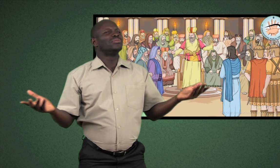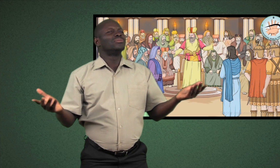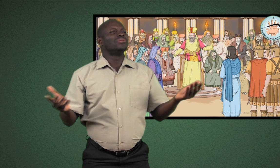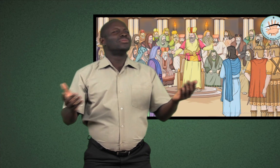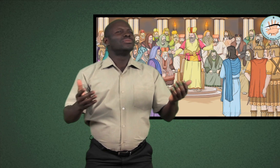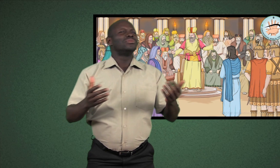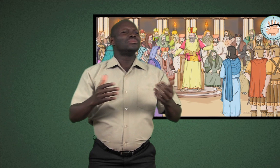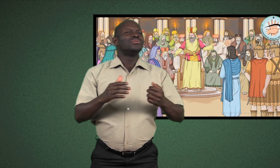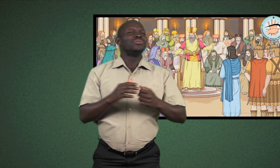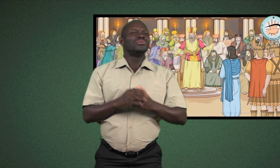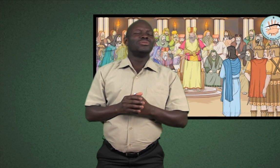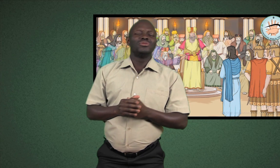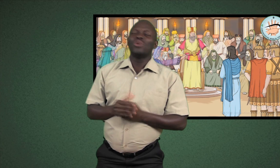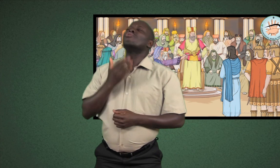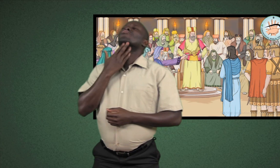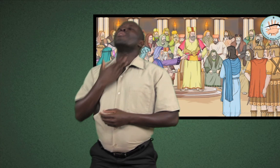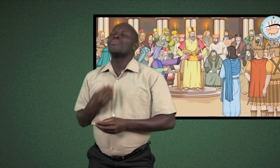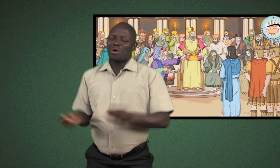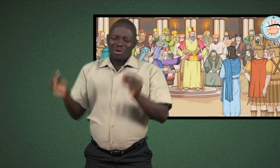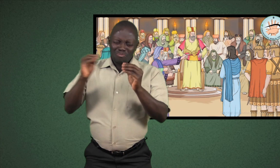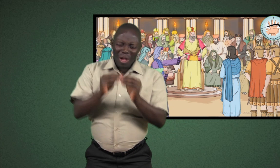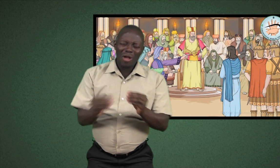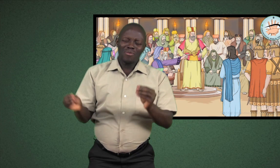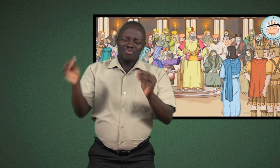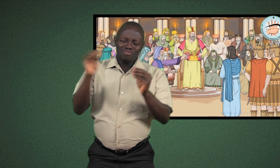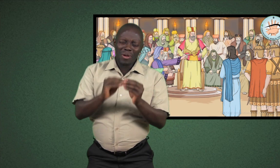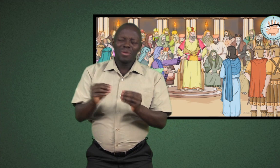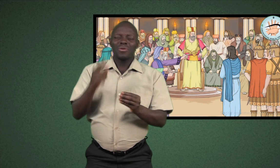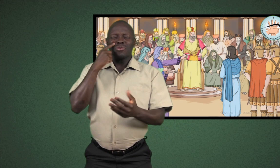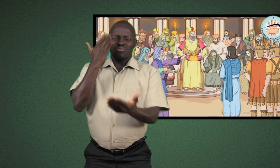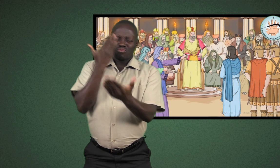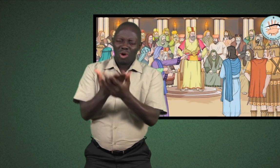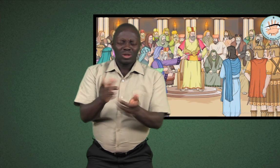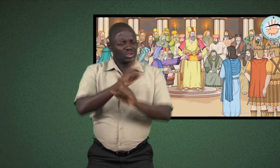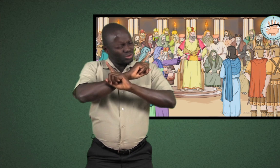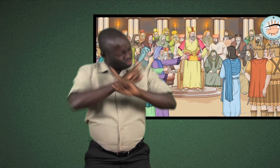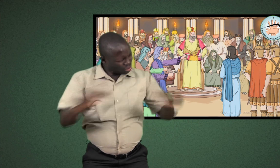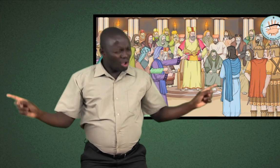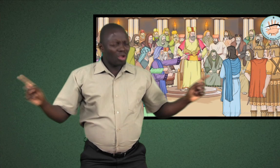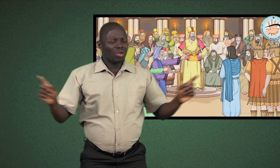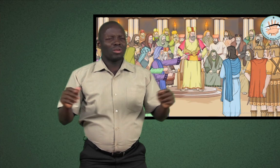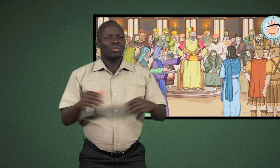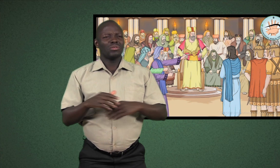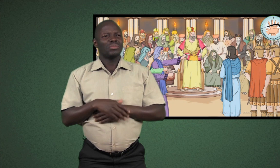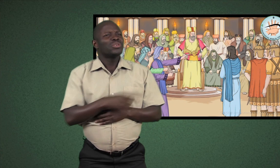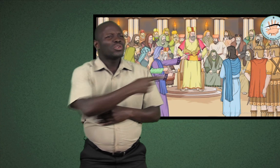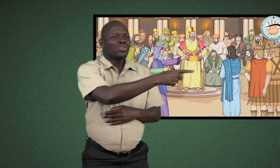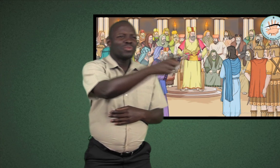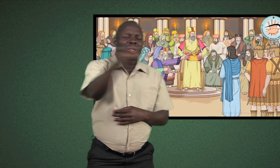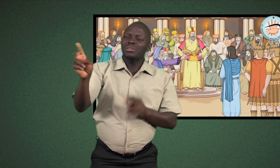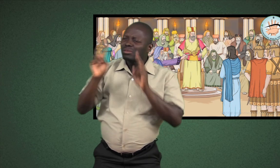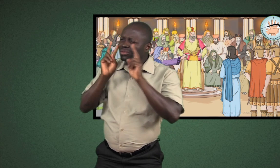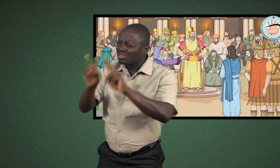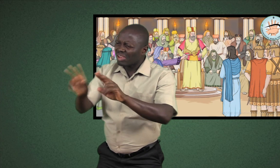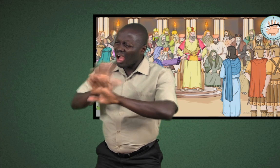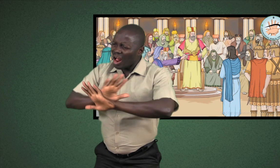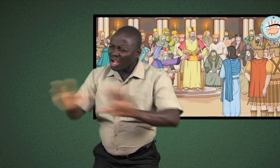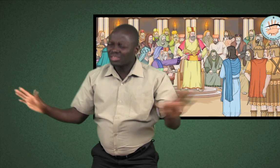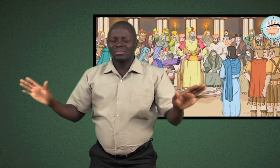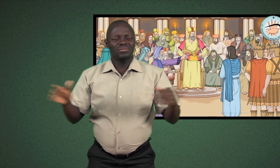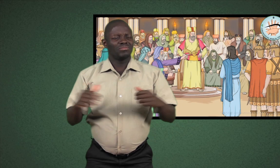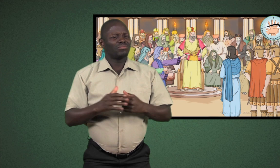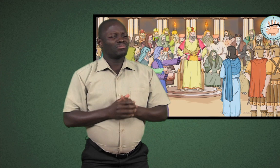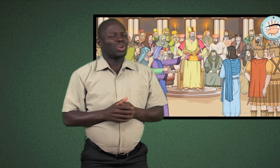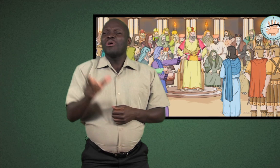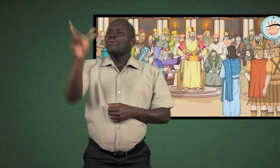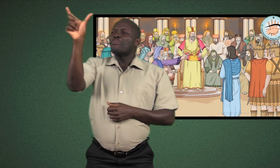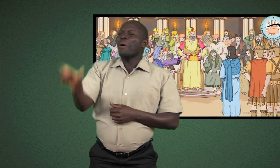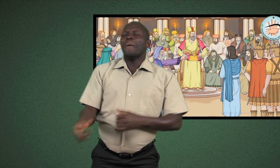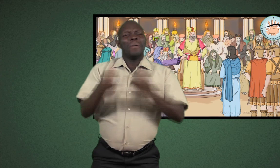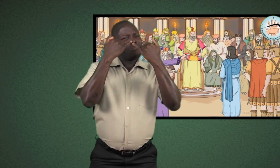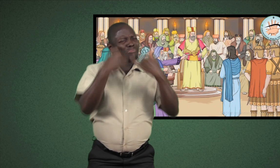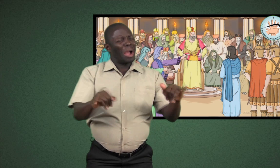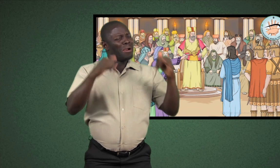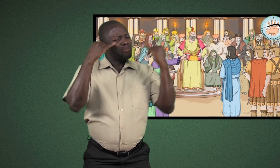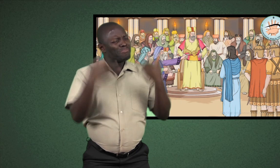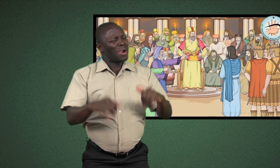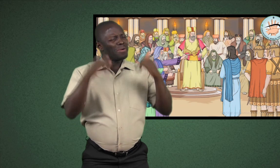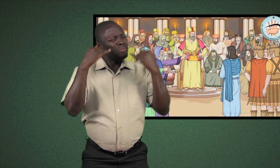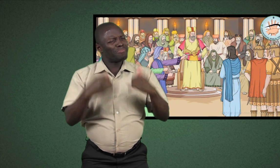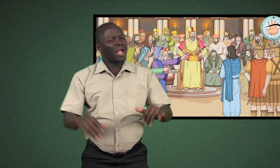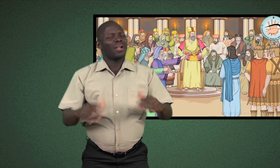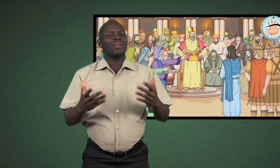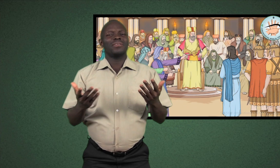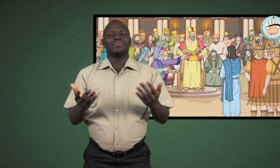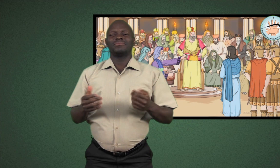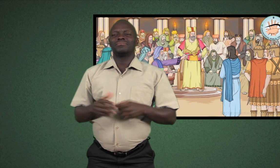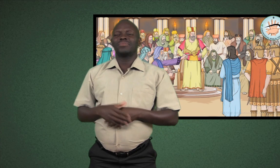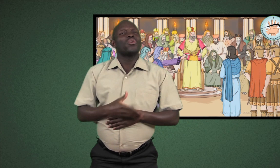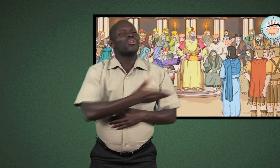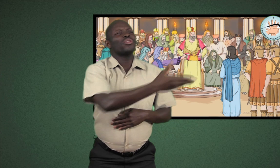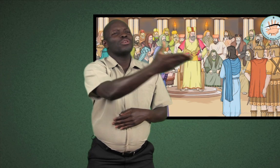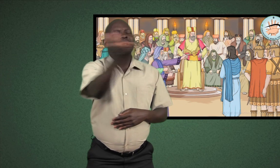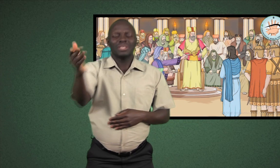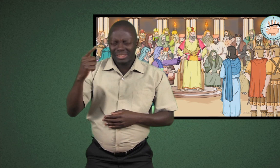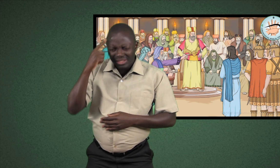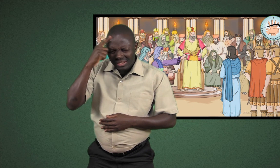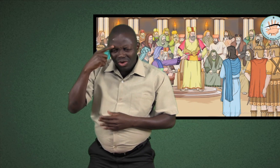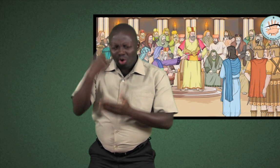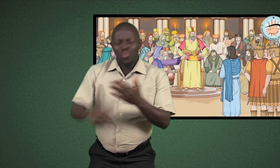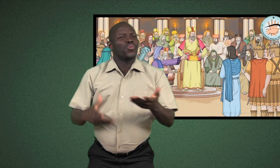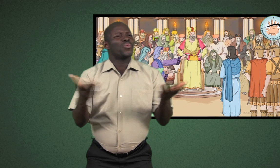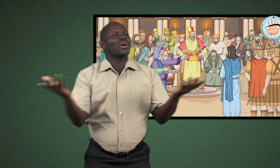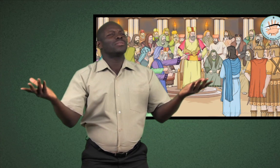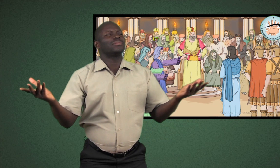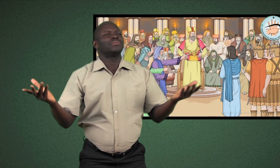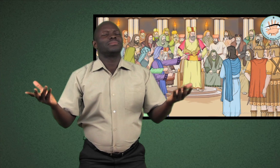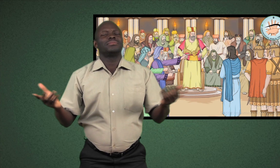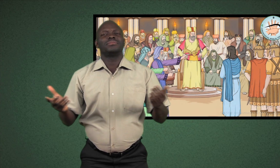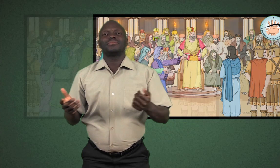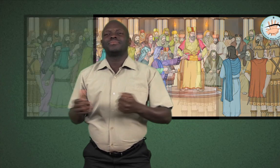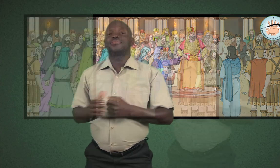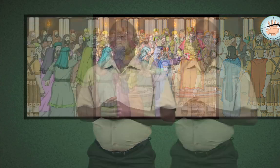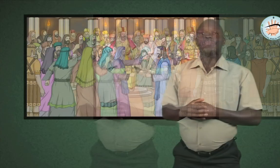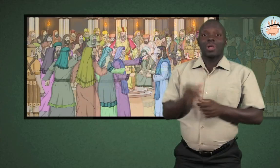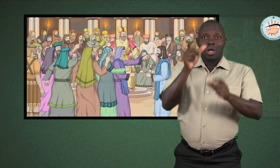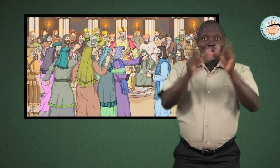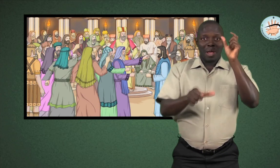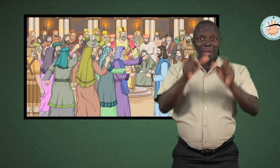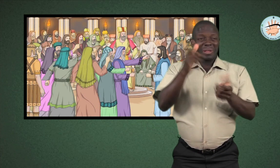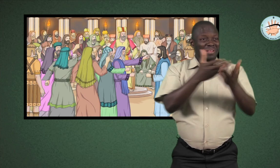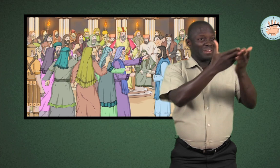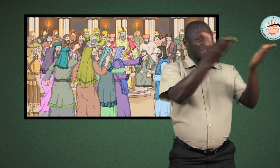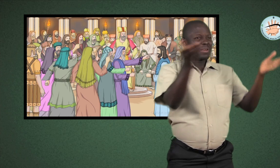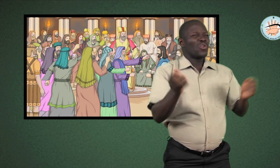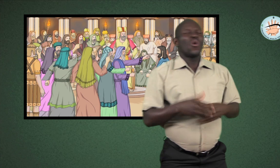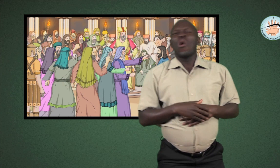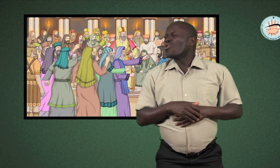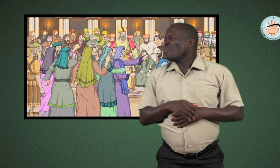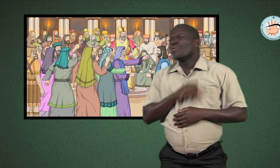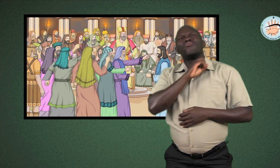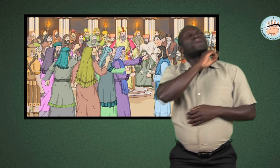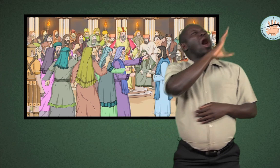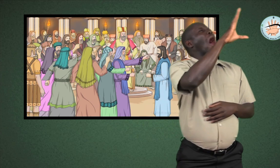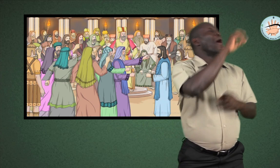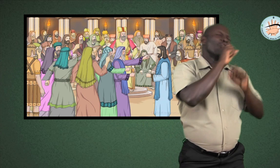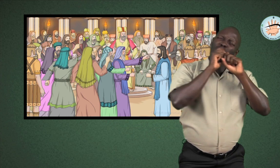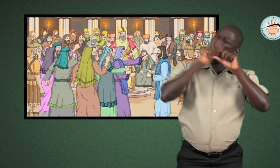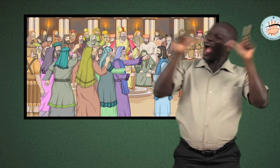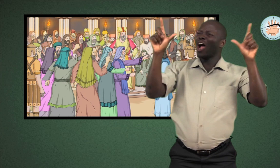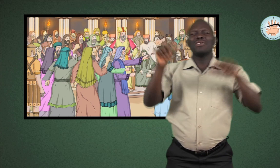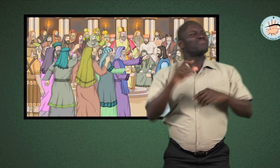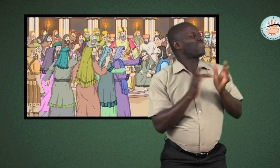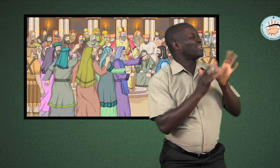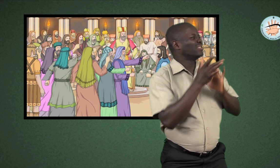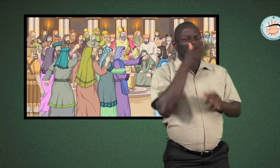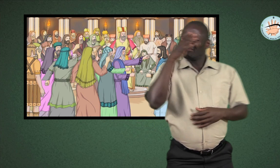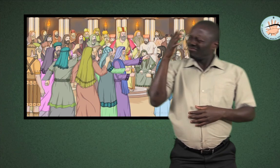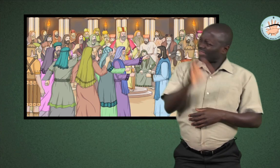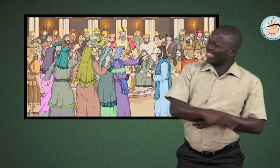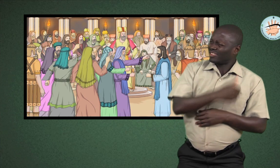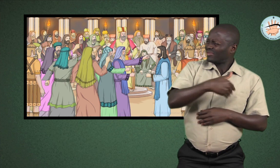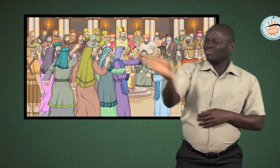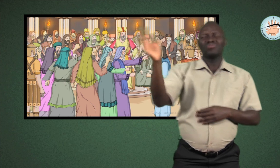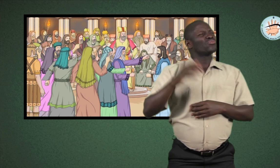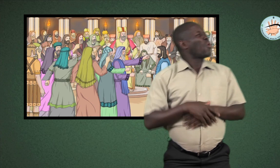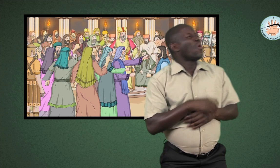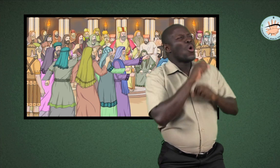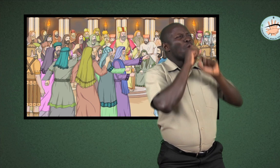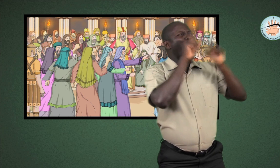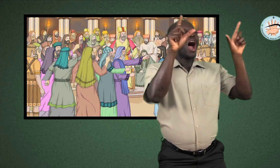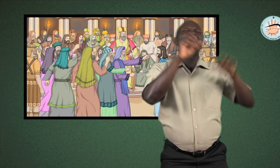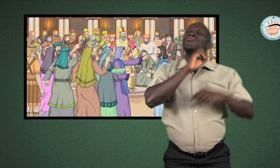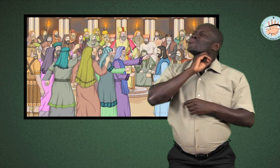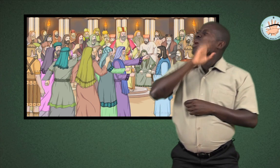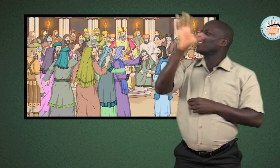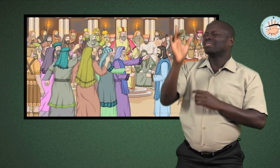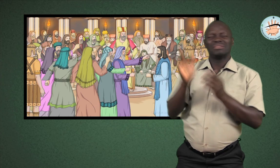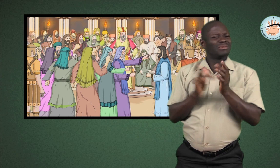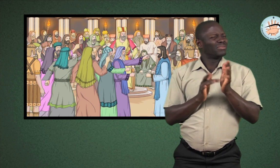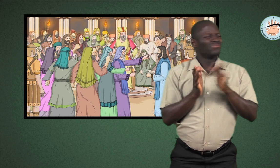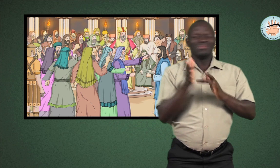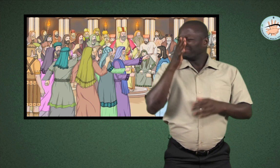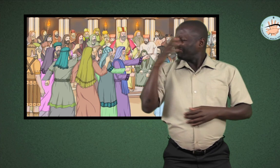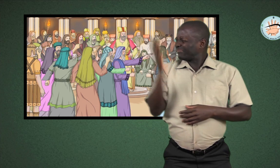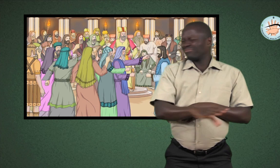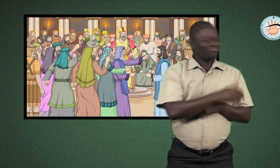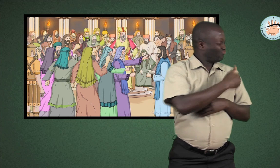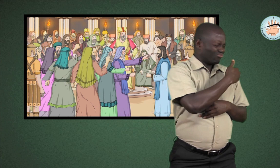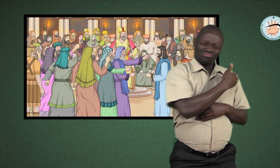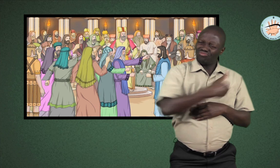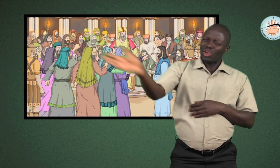Why do we need any more witnesses? Look, now you have heard the blasphemy.